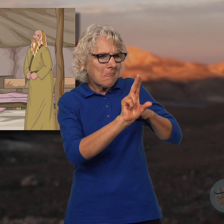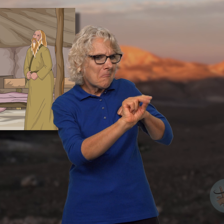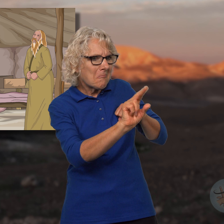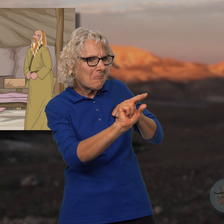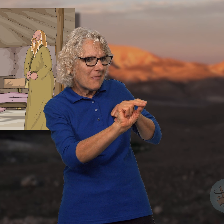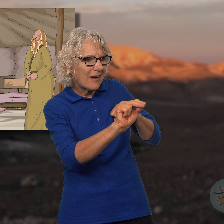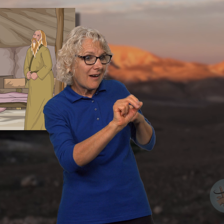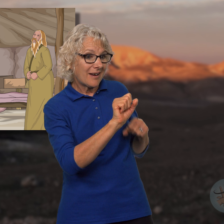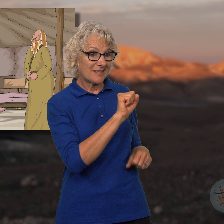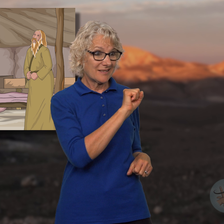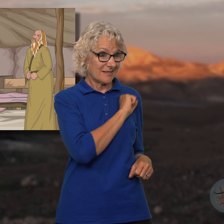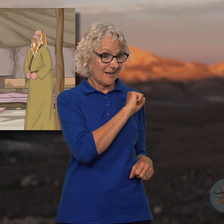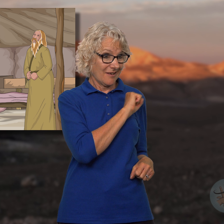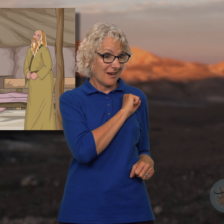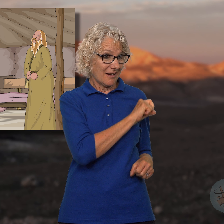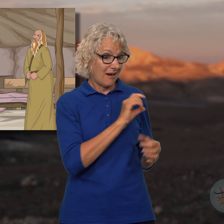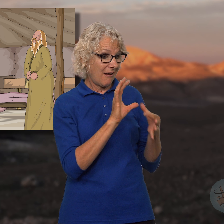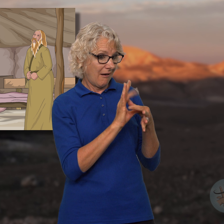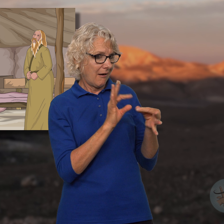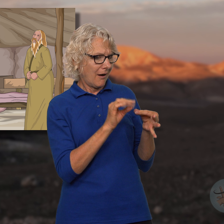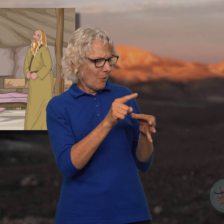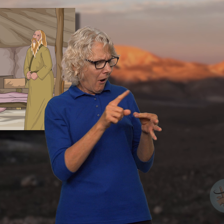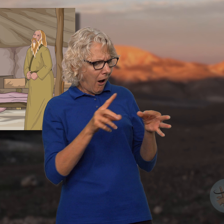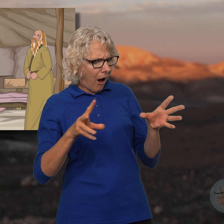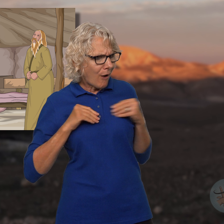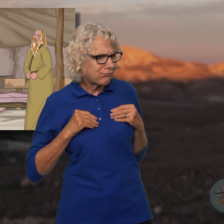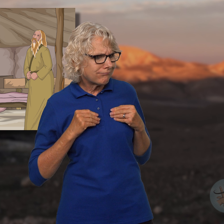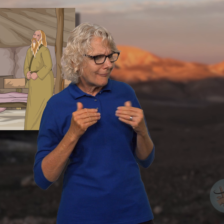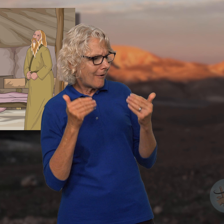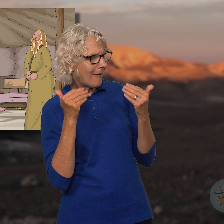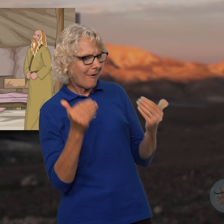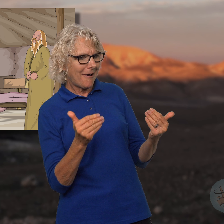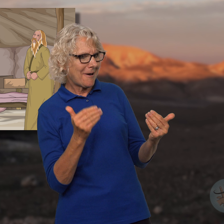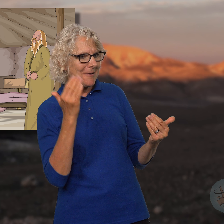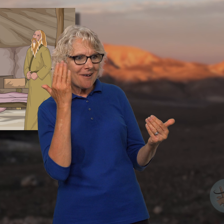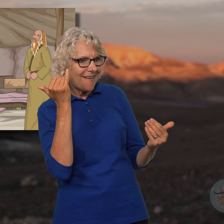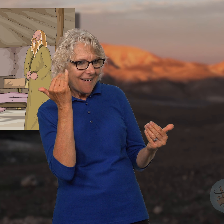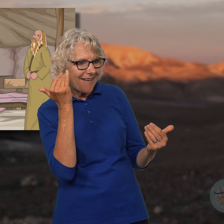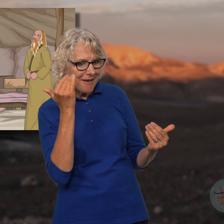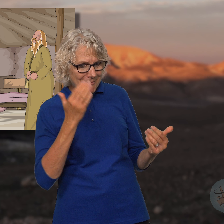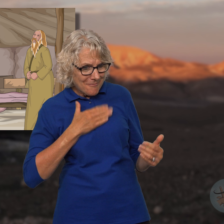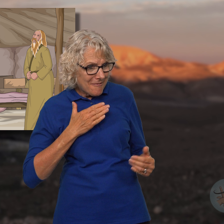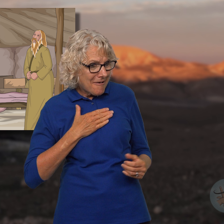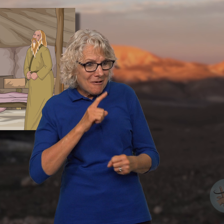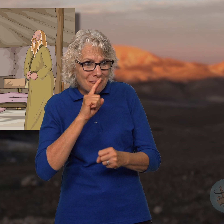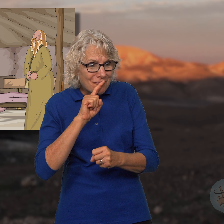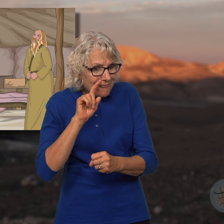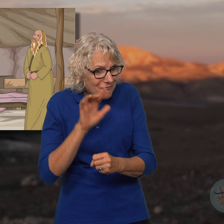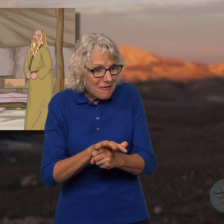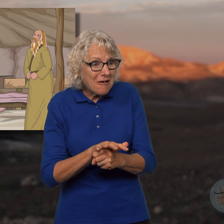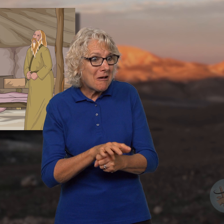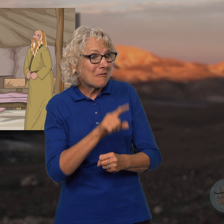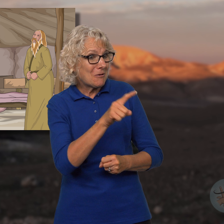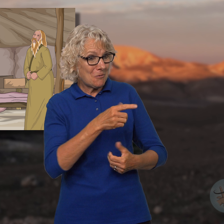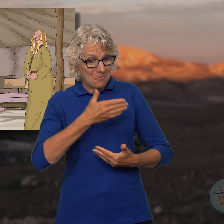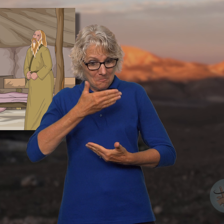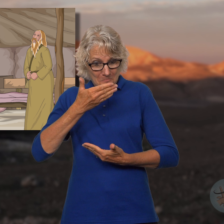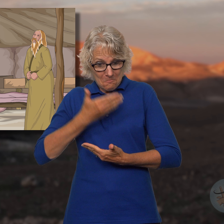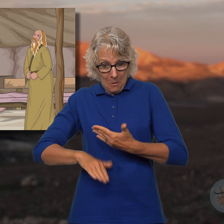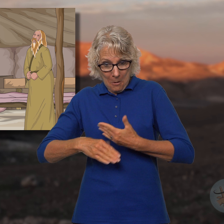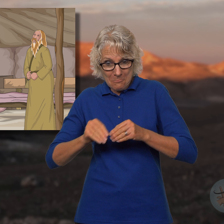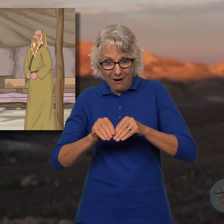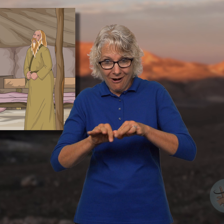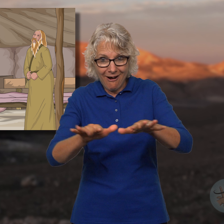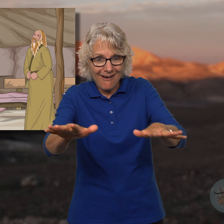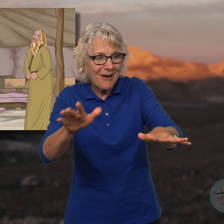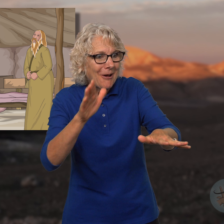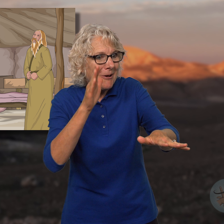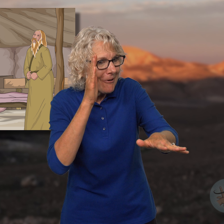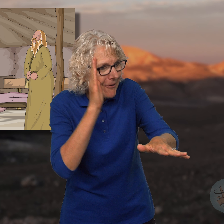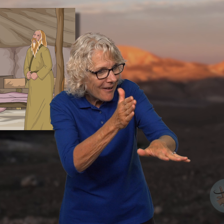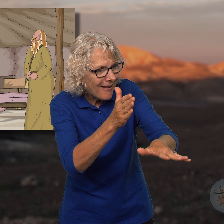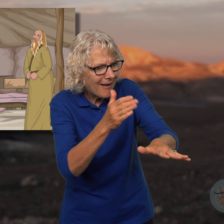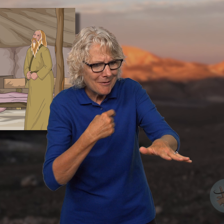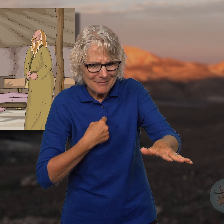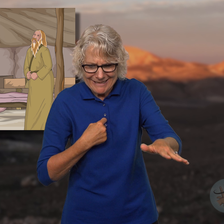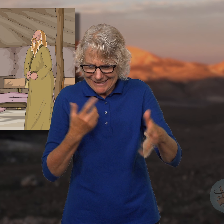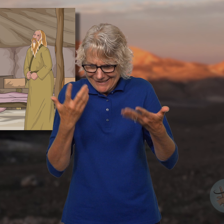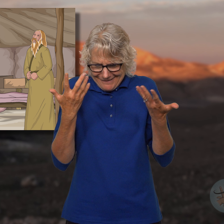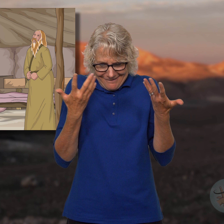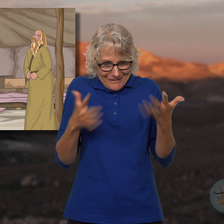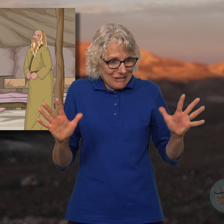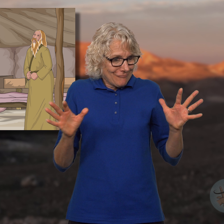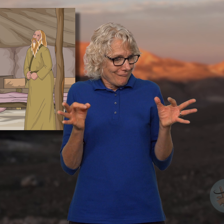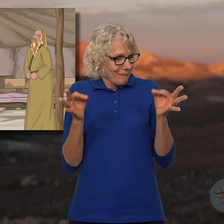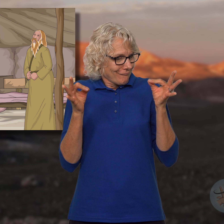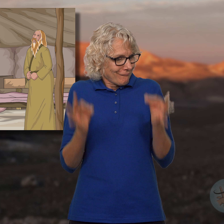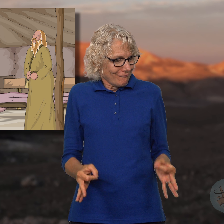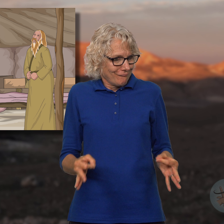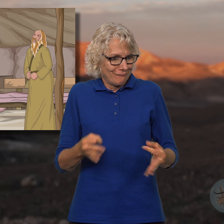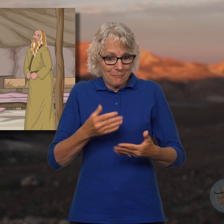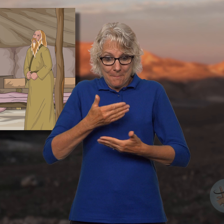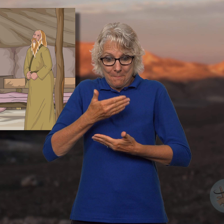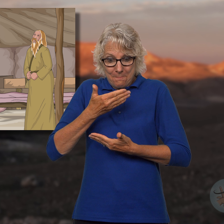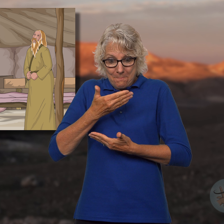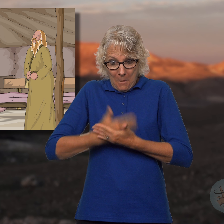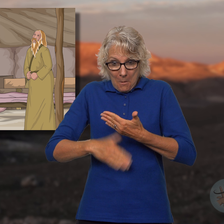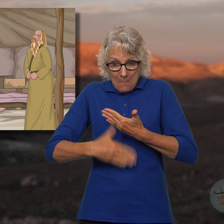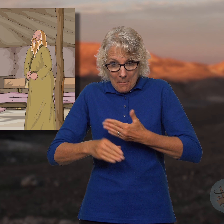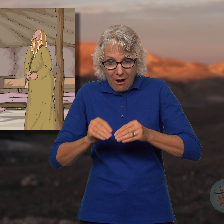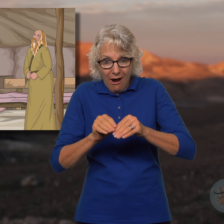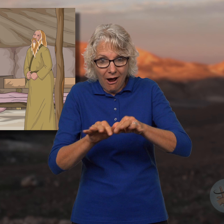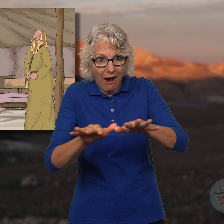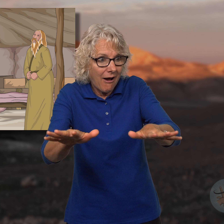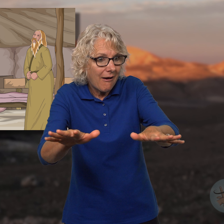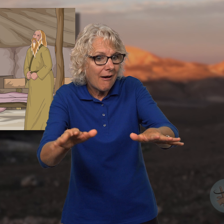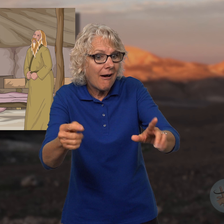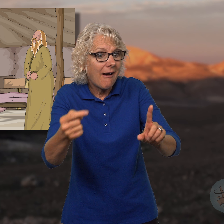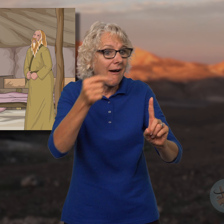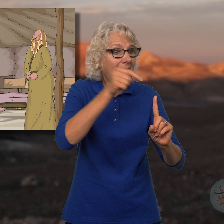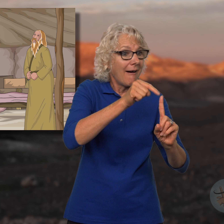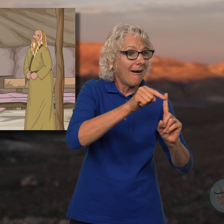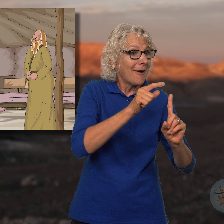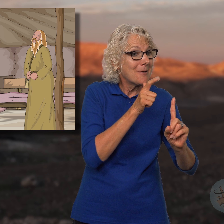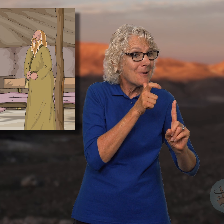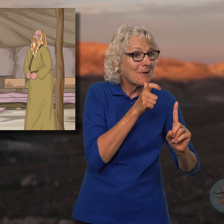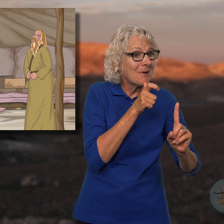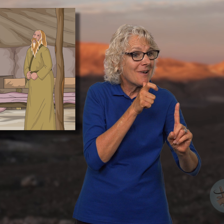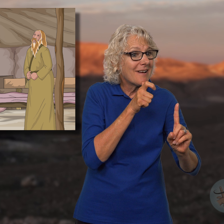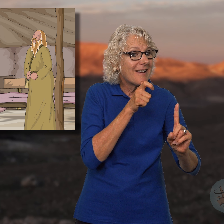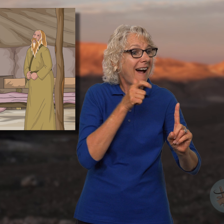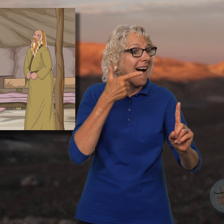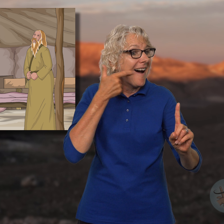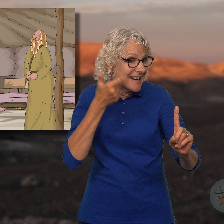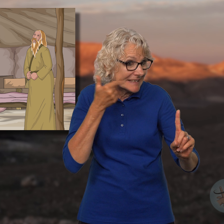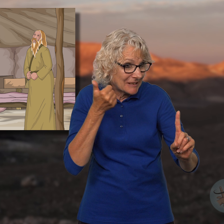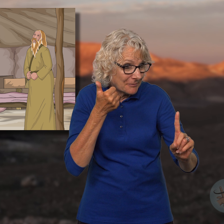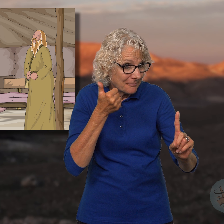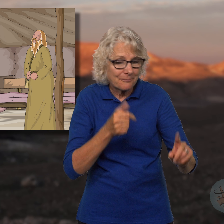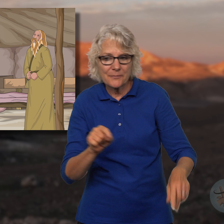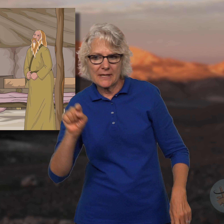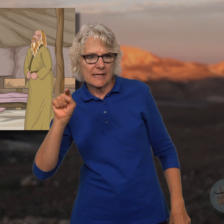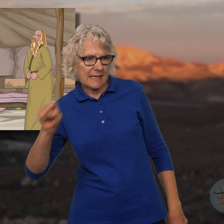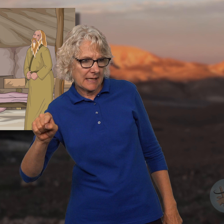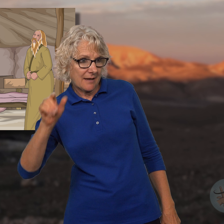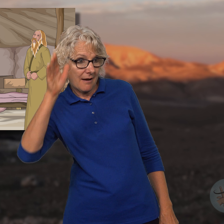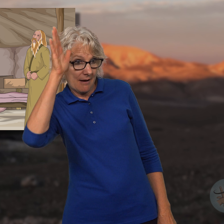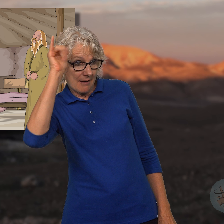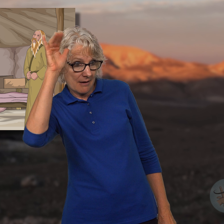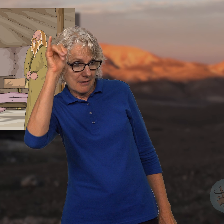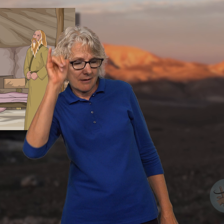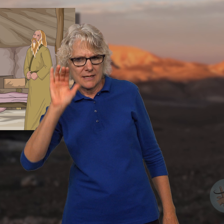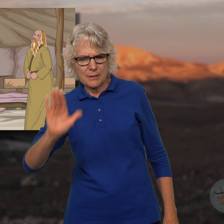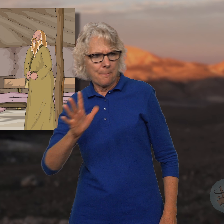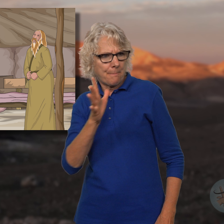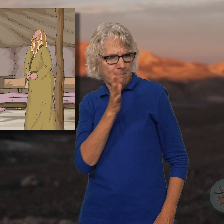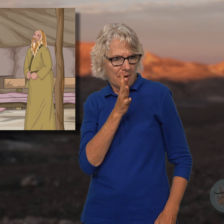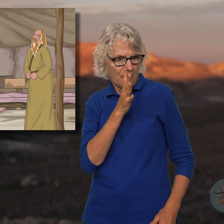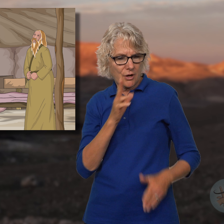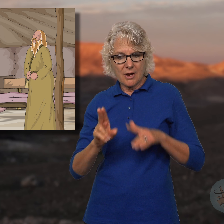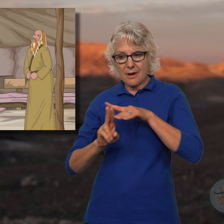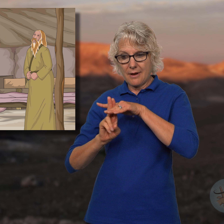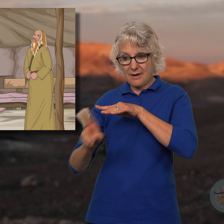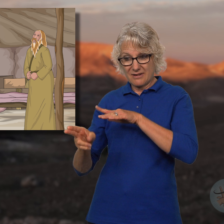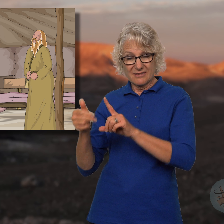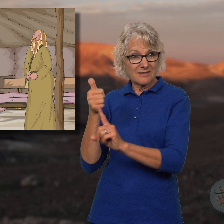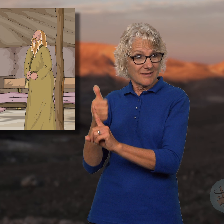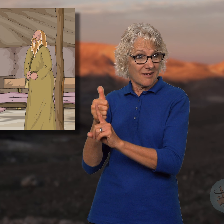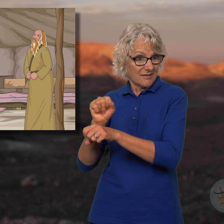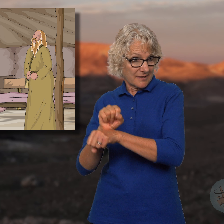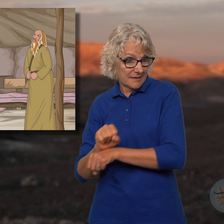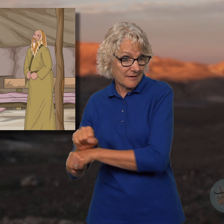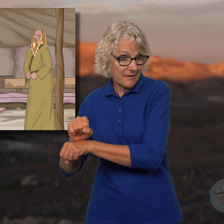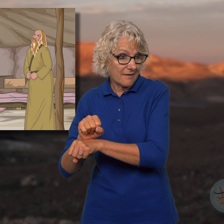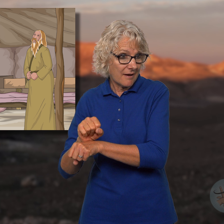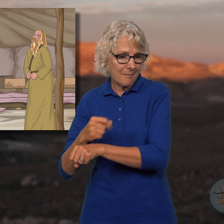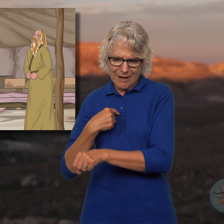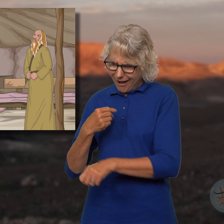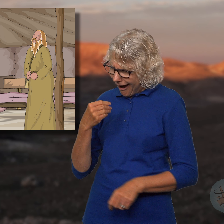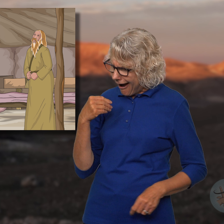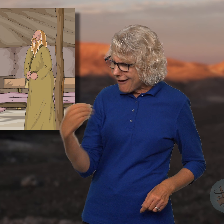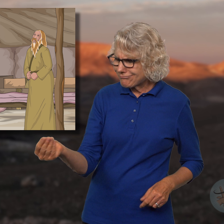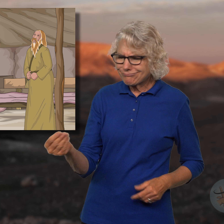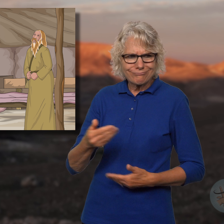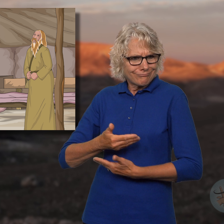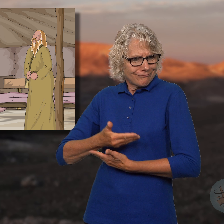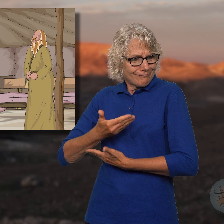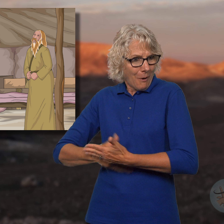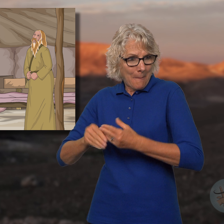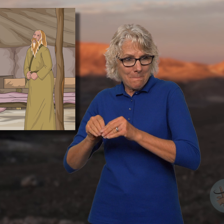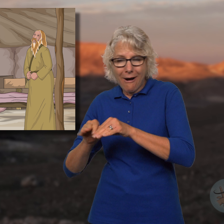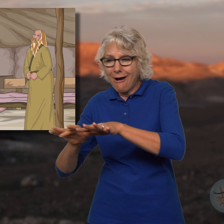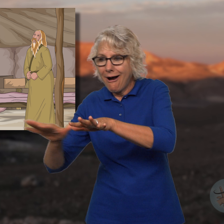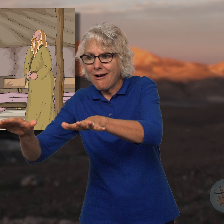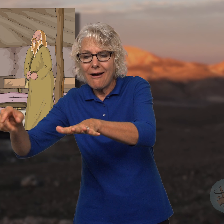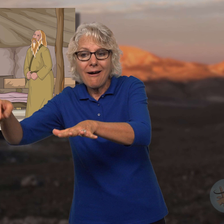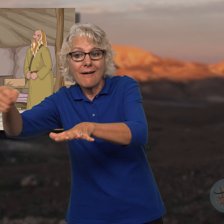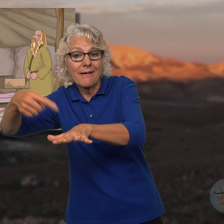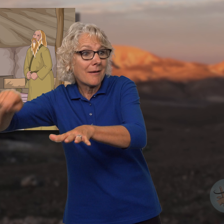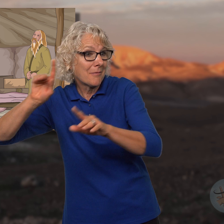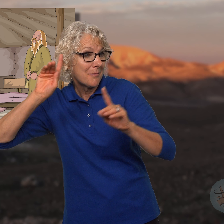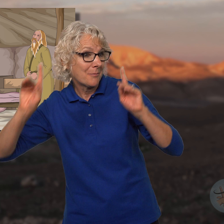Listen to everything that Sarah tells you, for through Isaac your offspring will be reckoned.